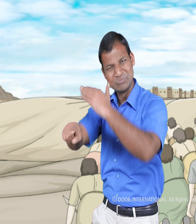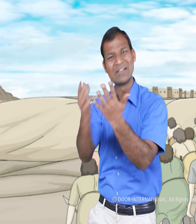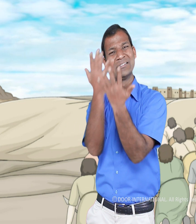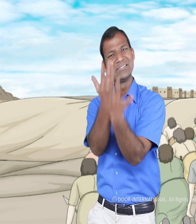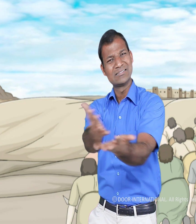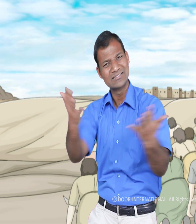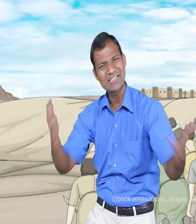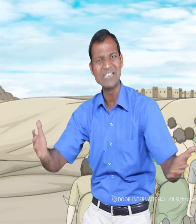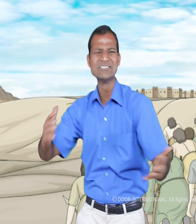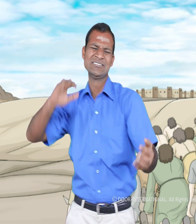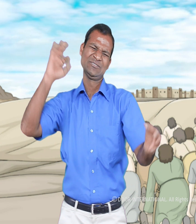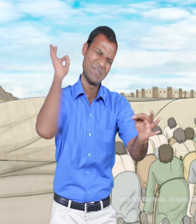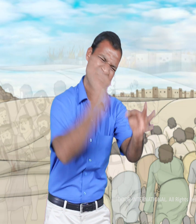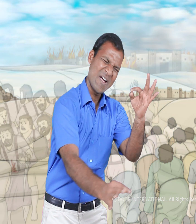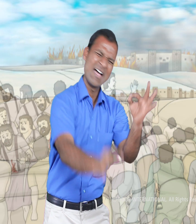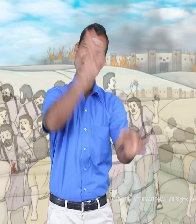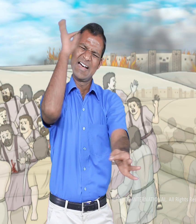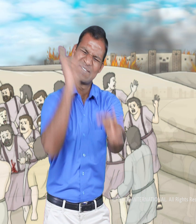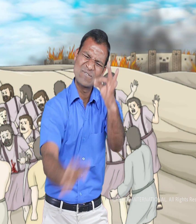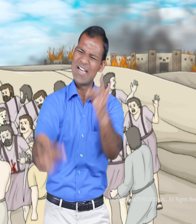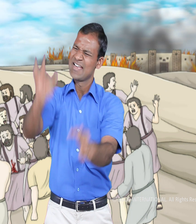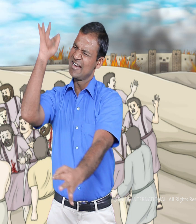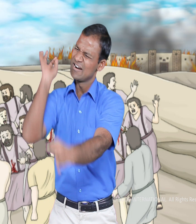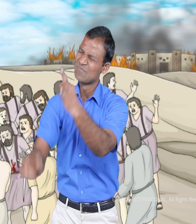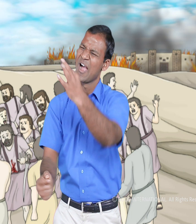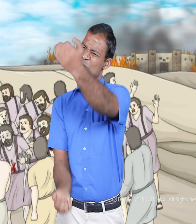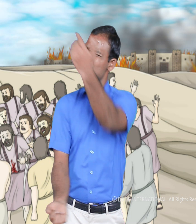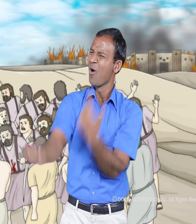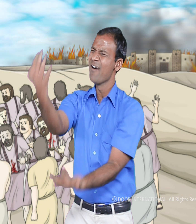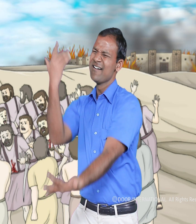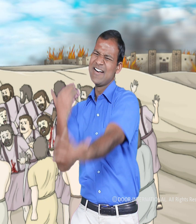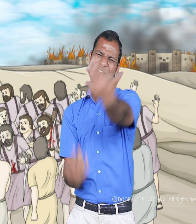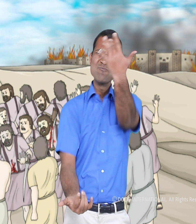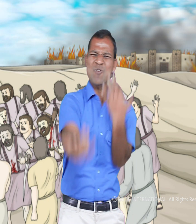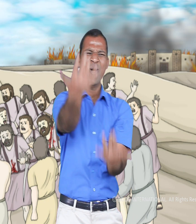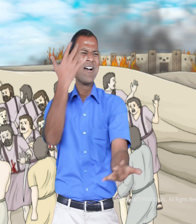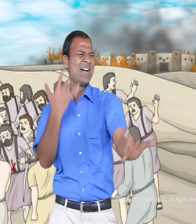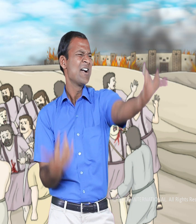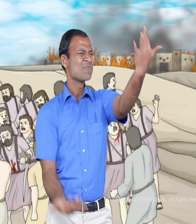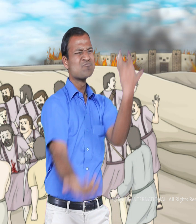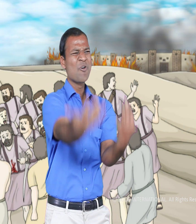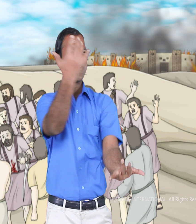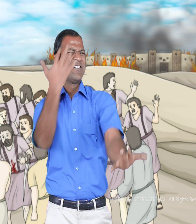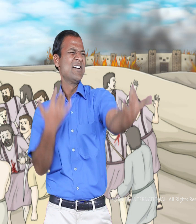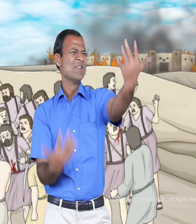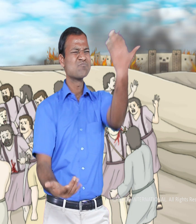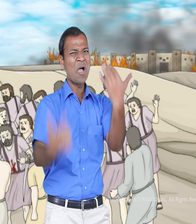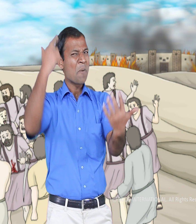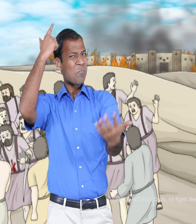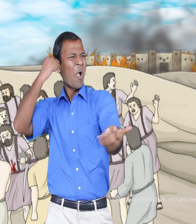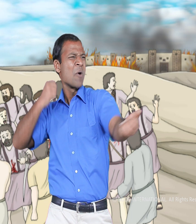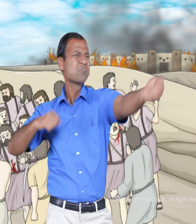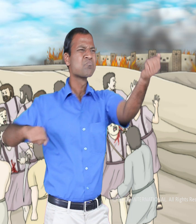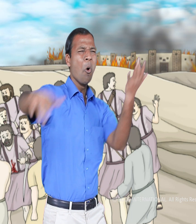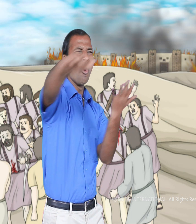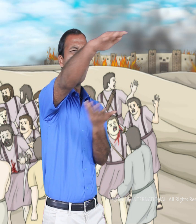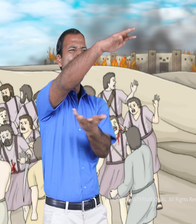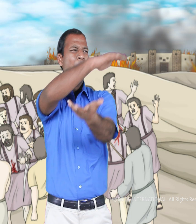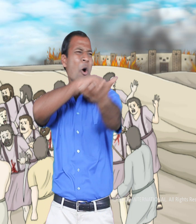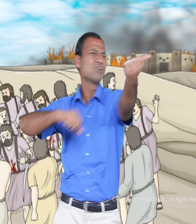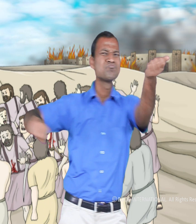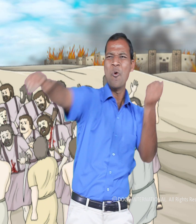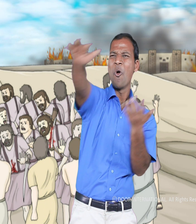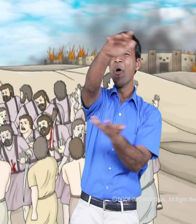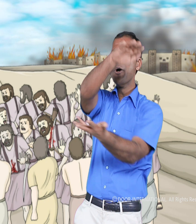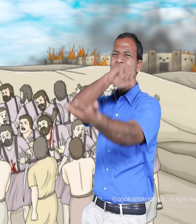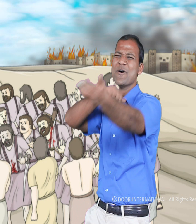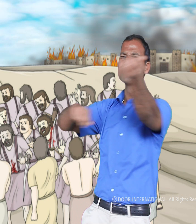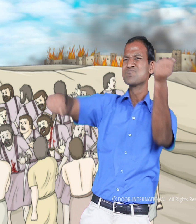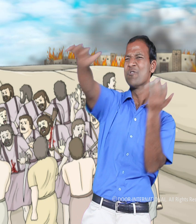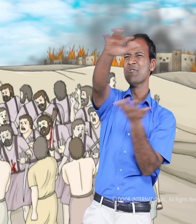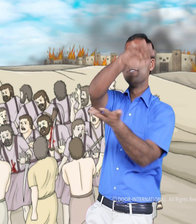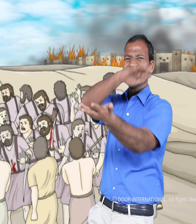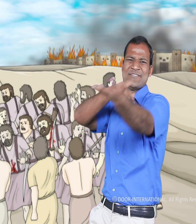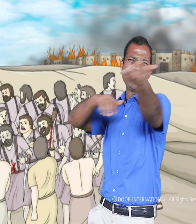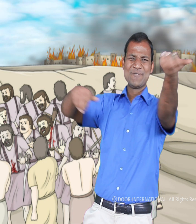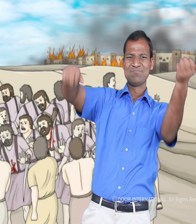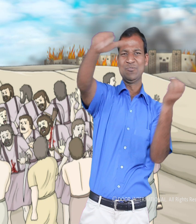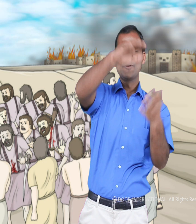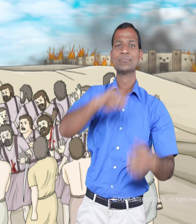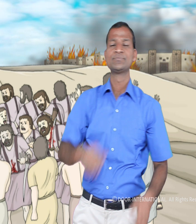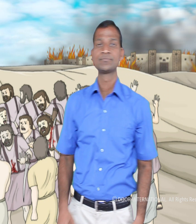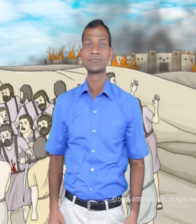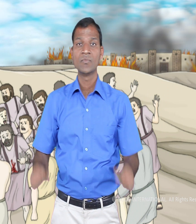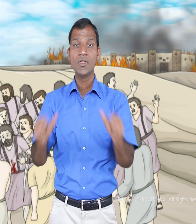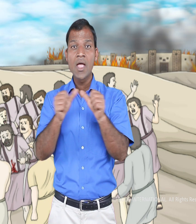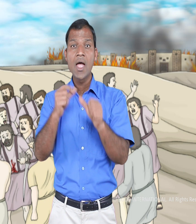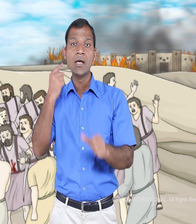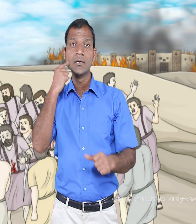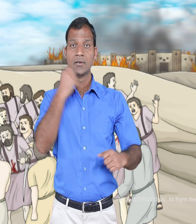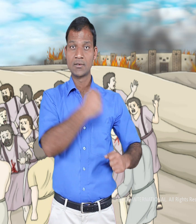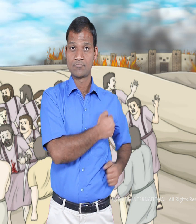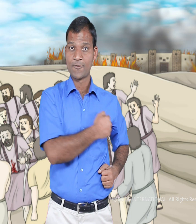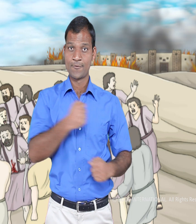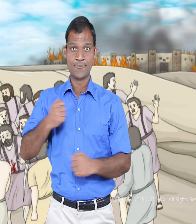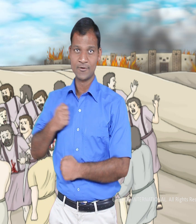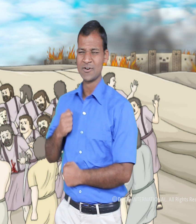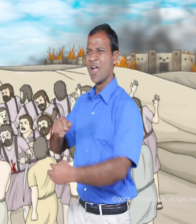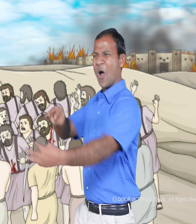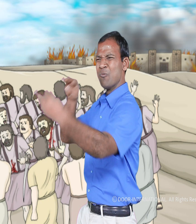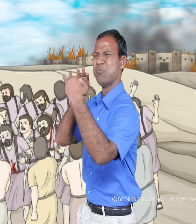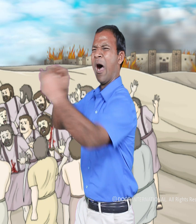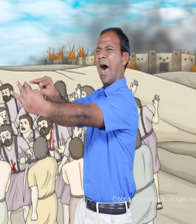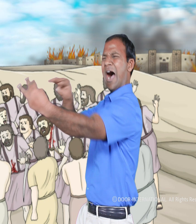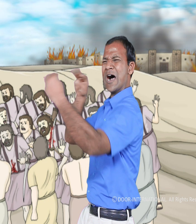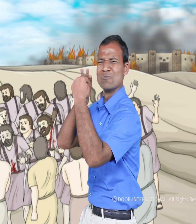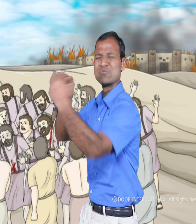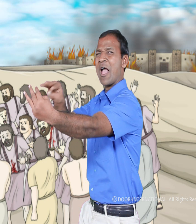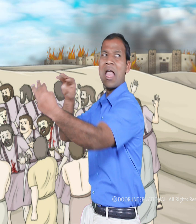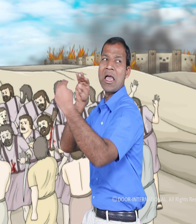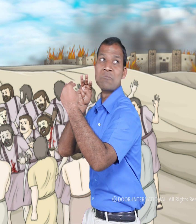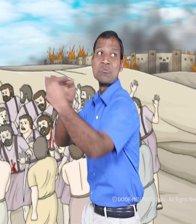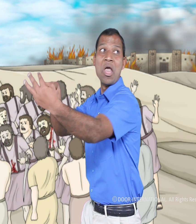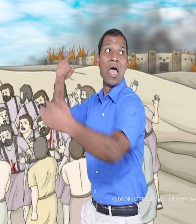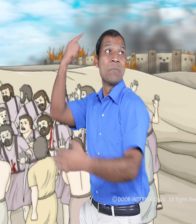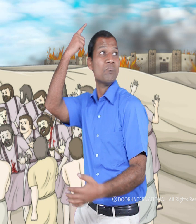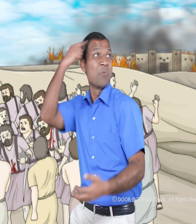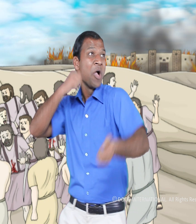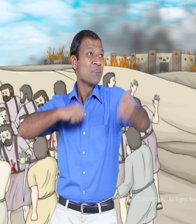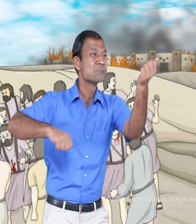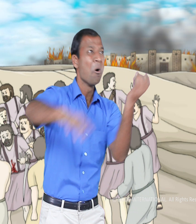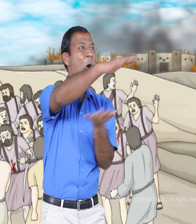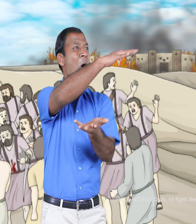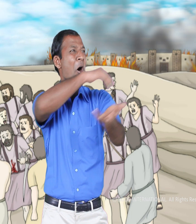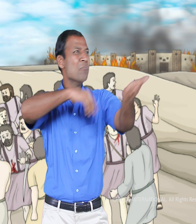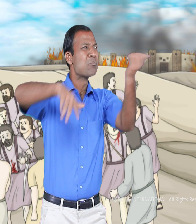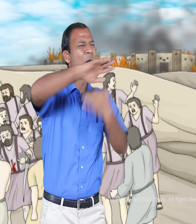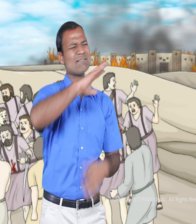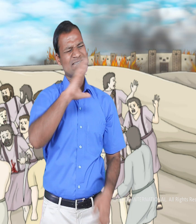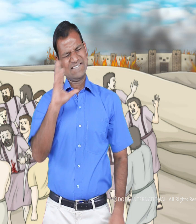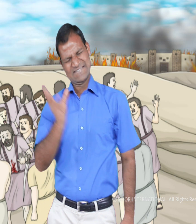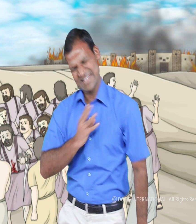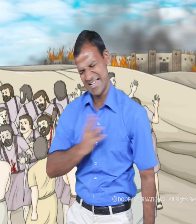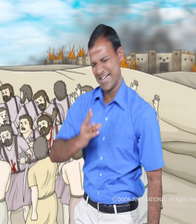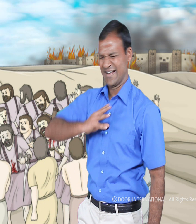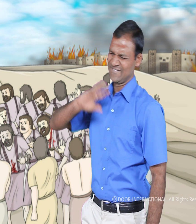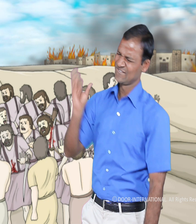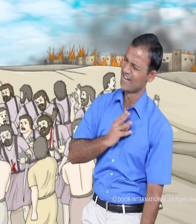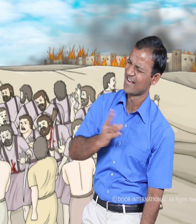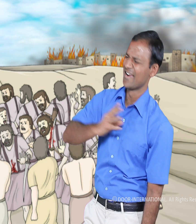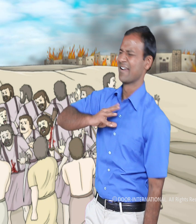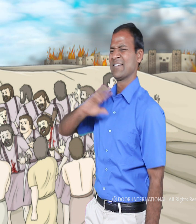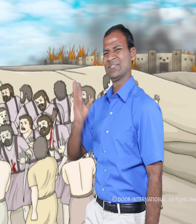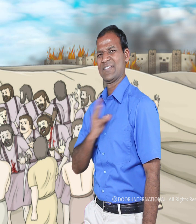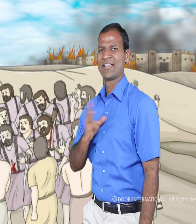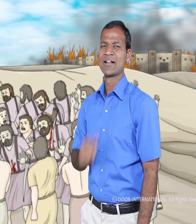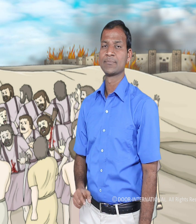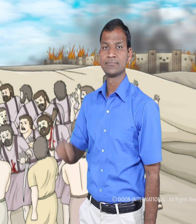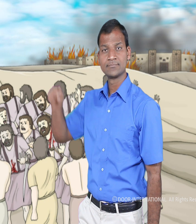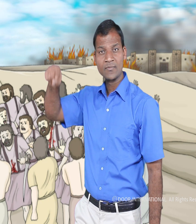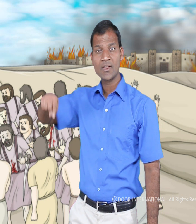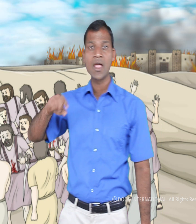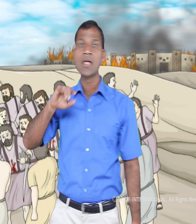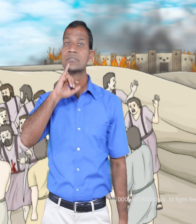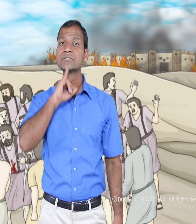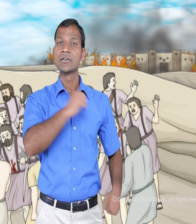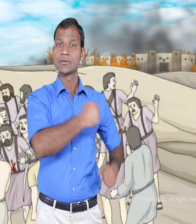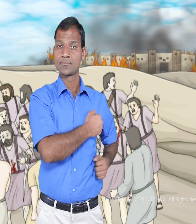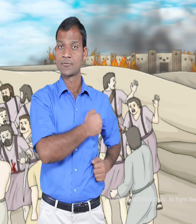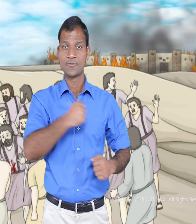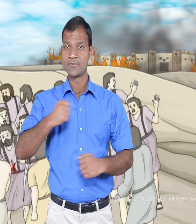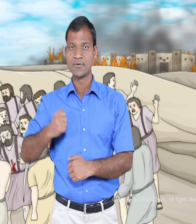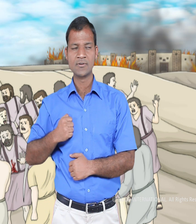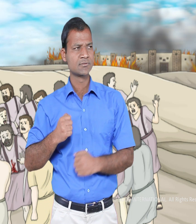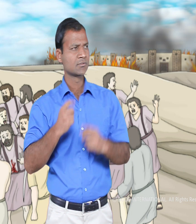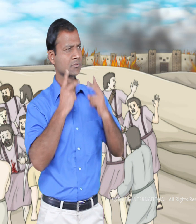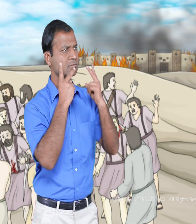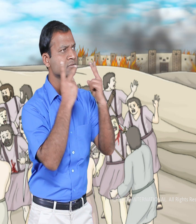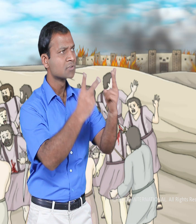When the men of Ai turned and looked back, the smoke of the city was rising into the sky. They could not escape in any direction, and the troops who had fled to the wilderness now became the pursuers.